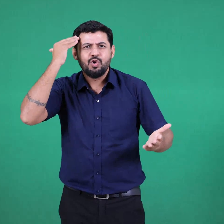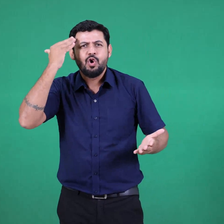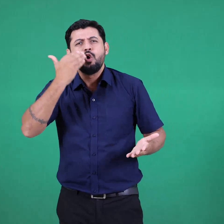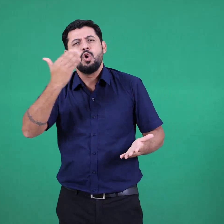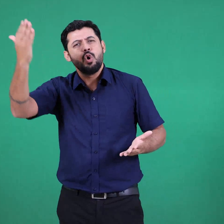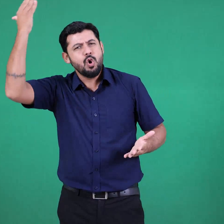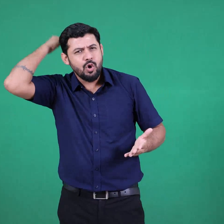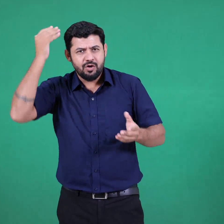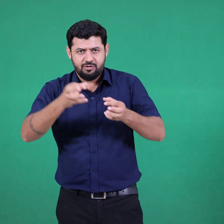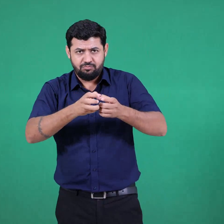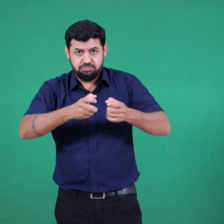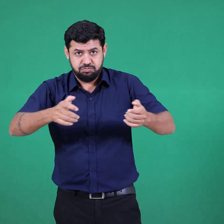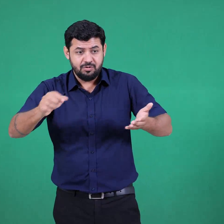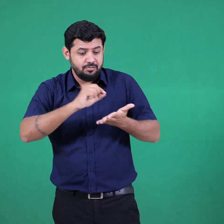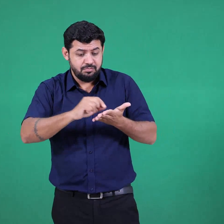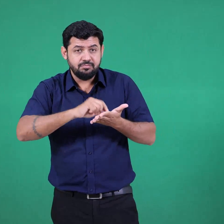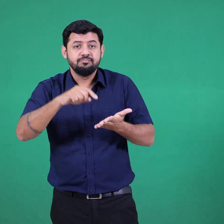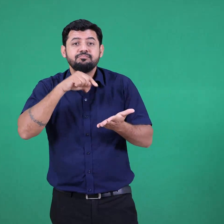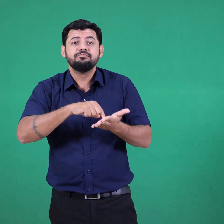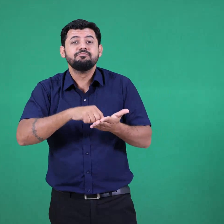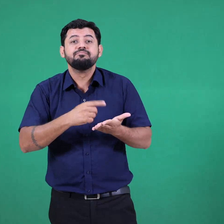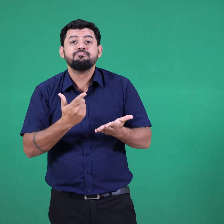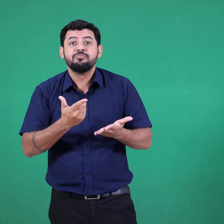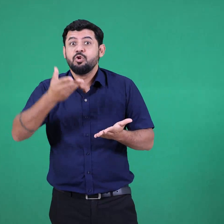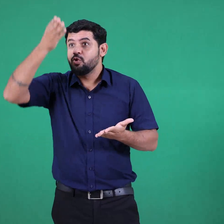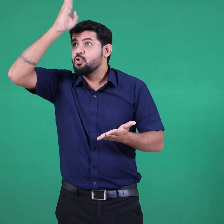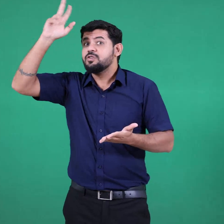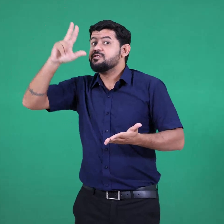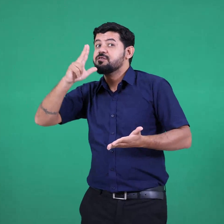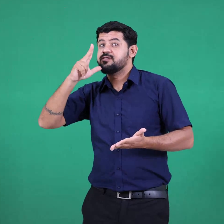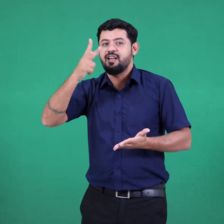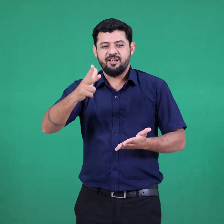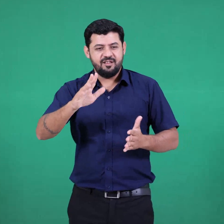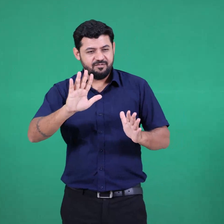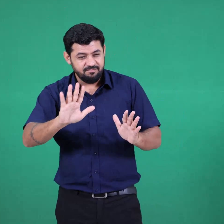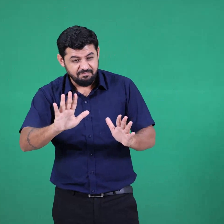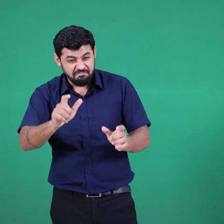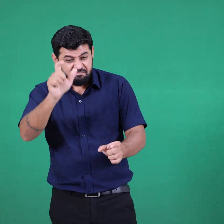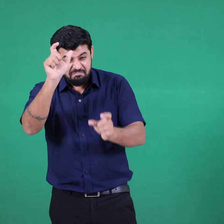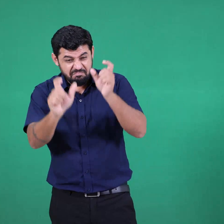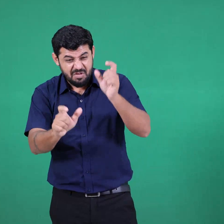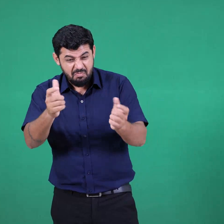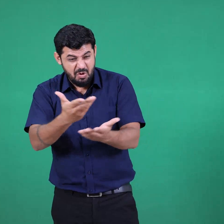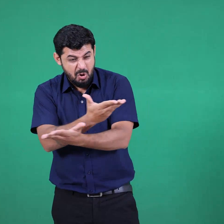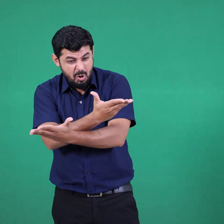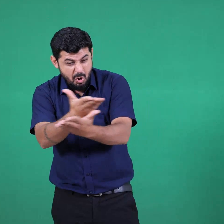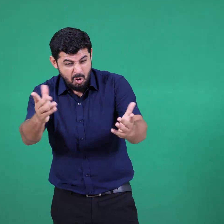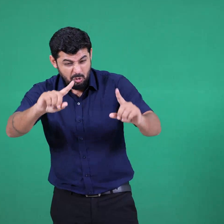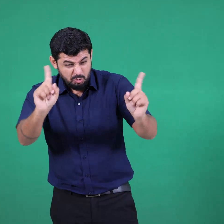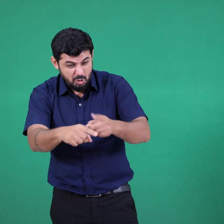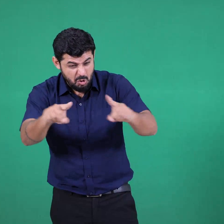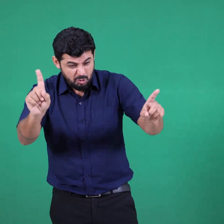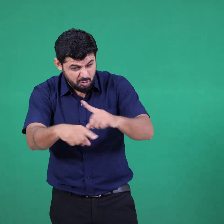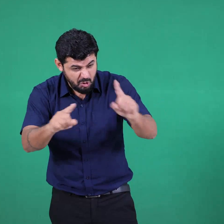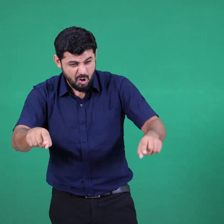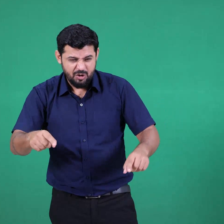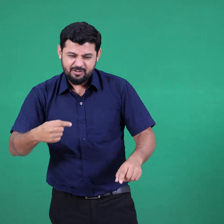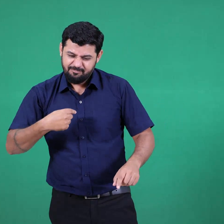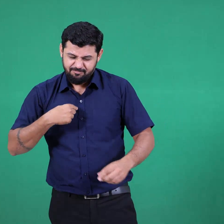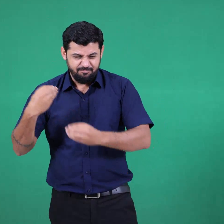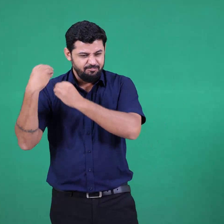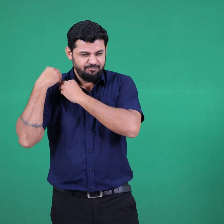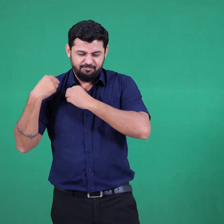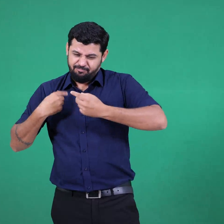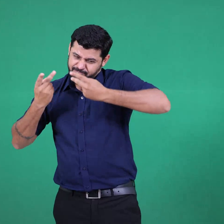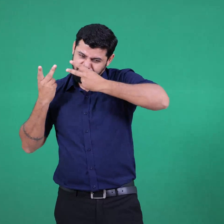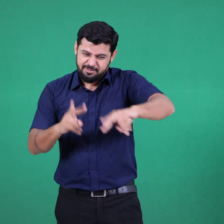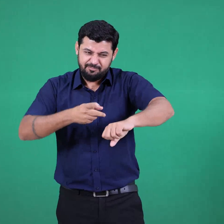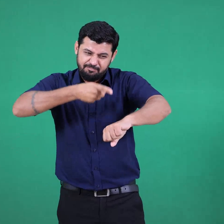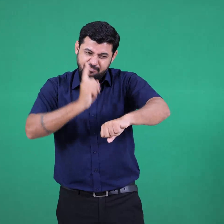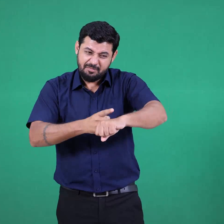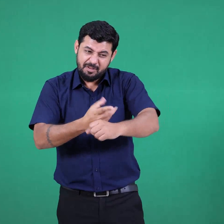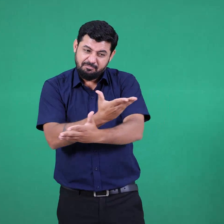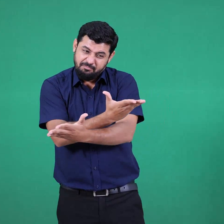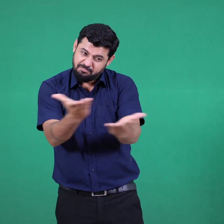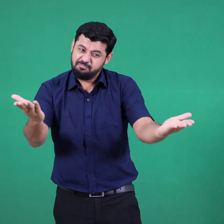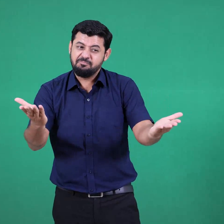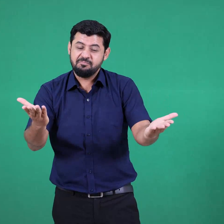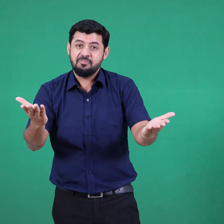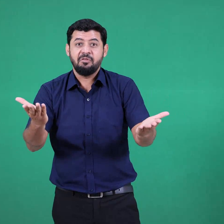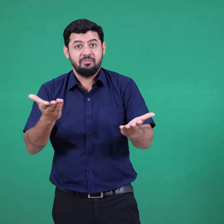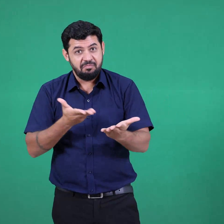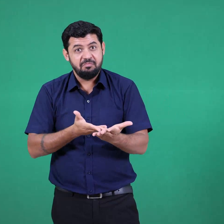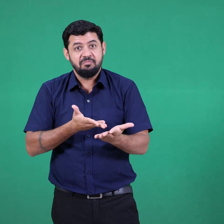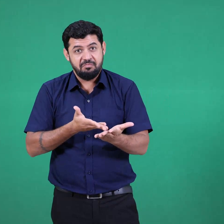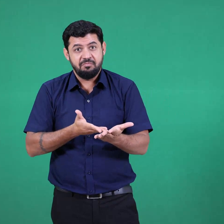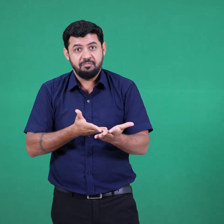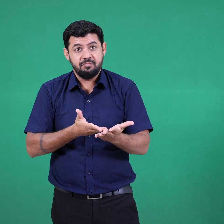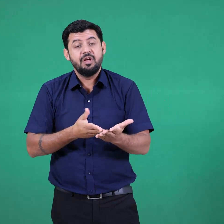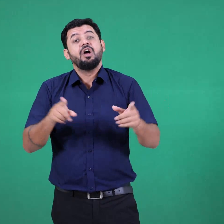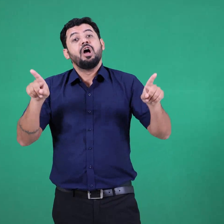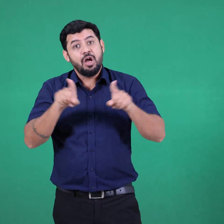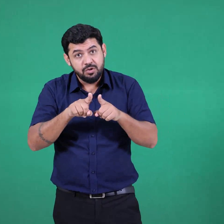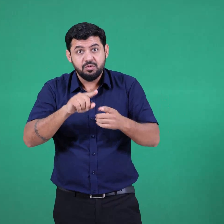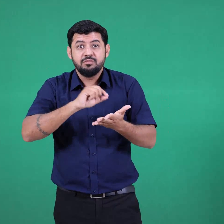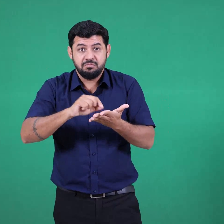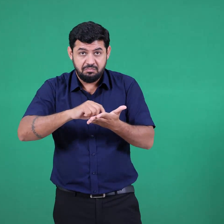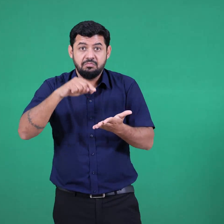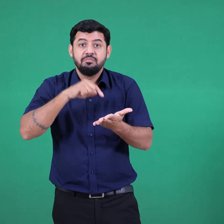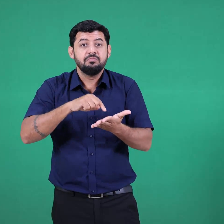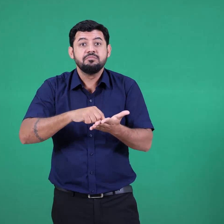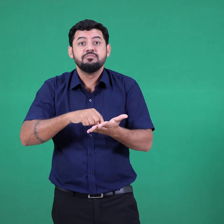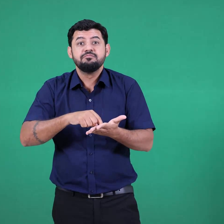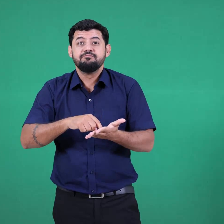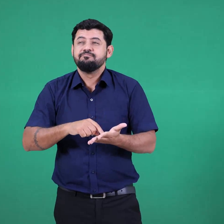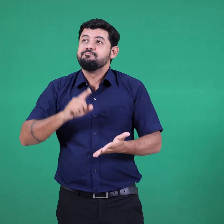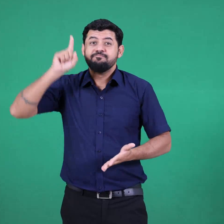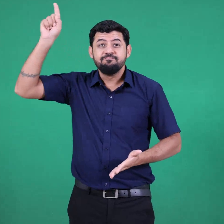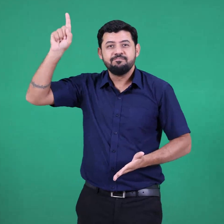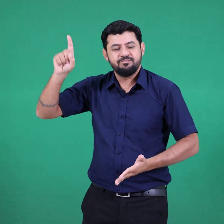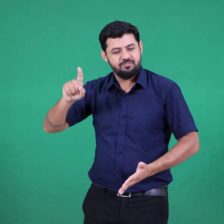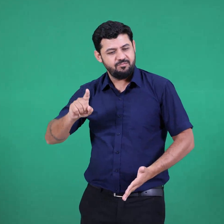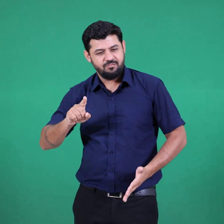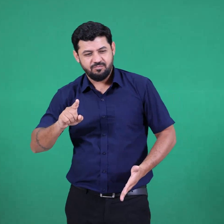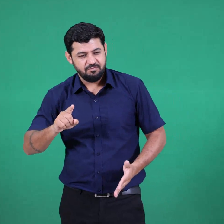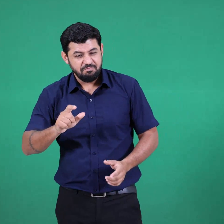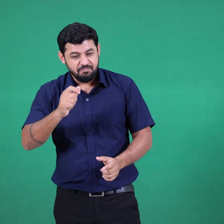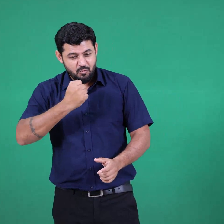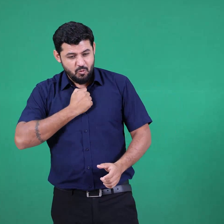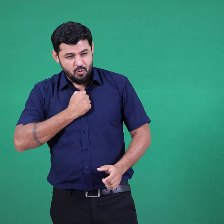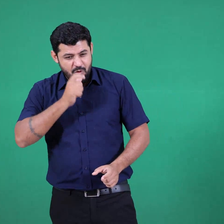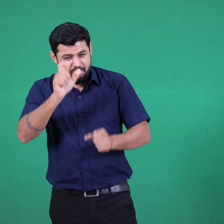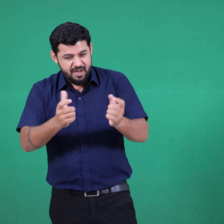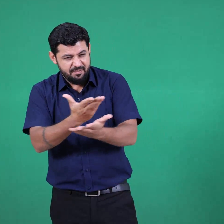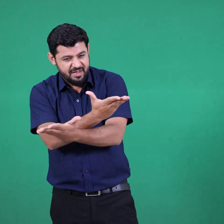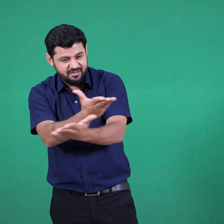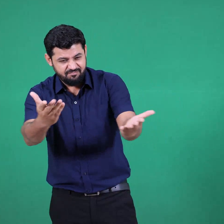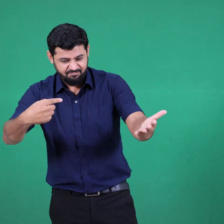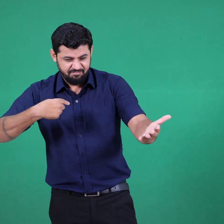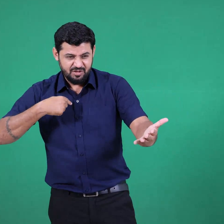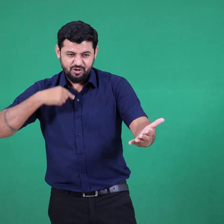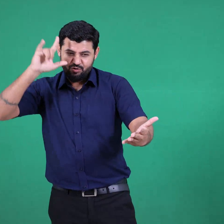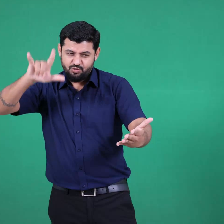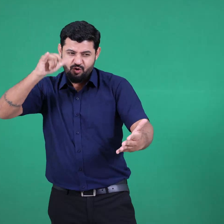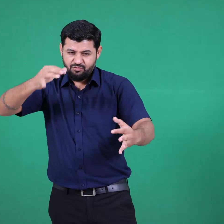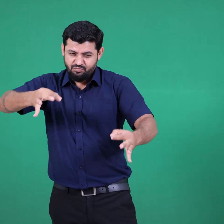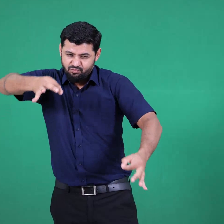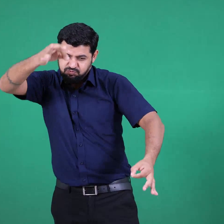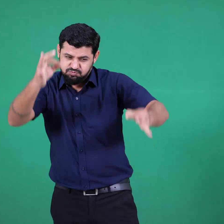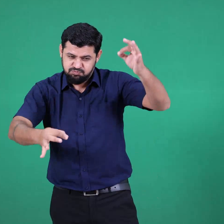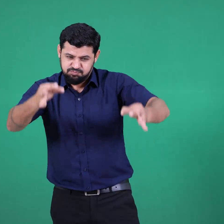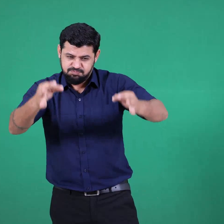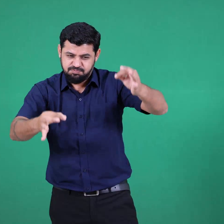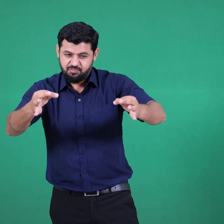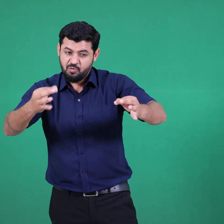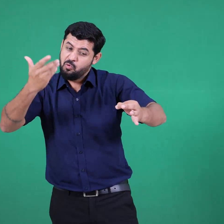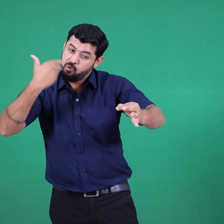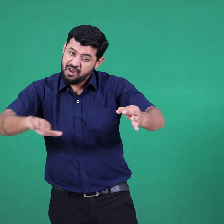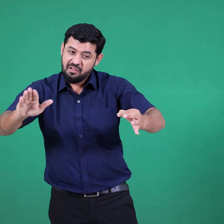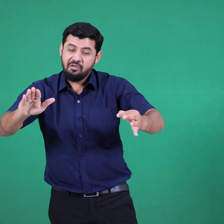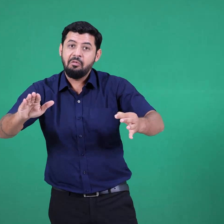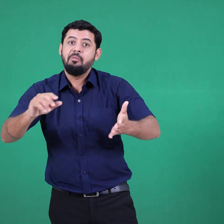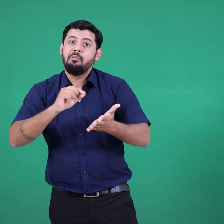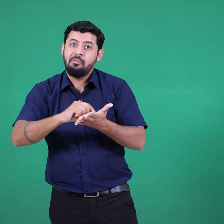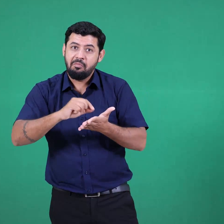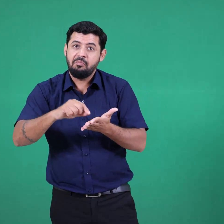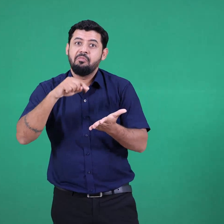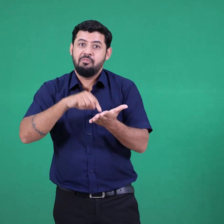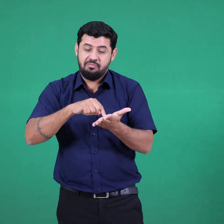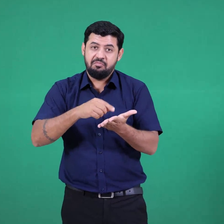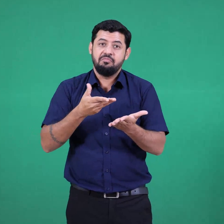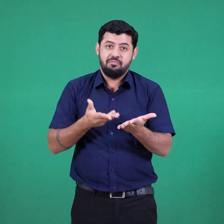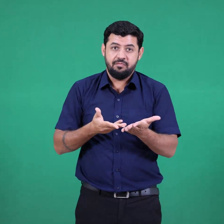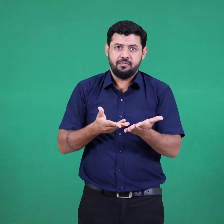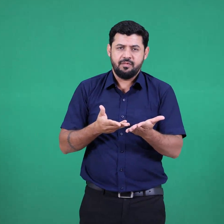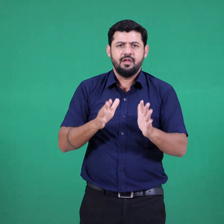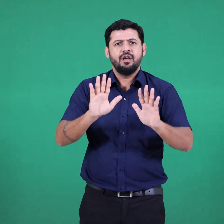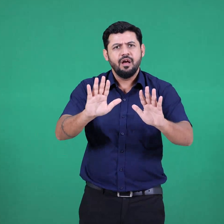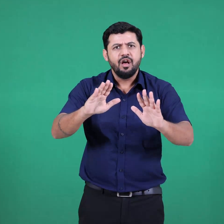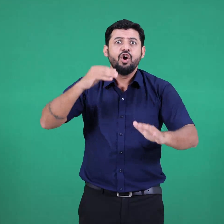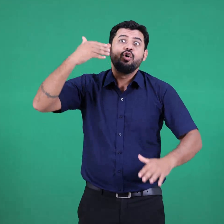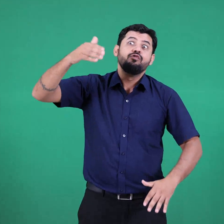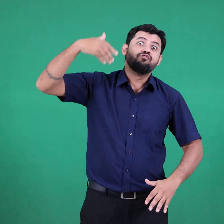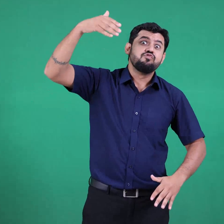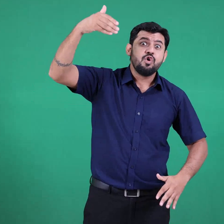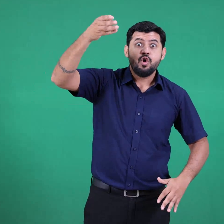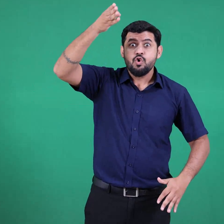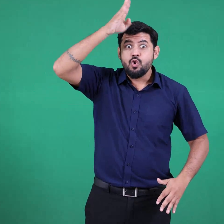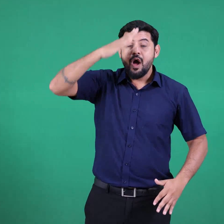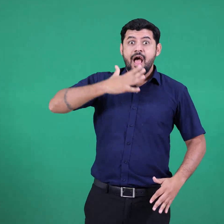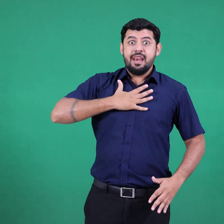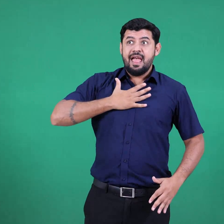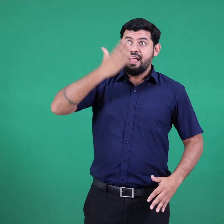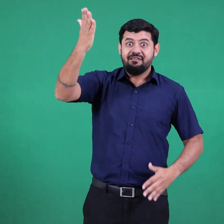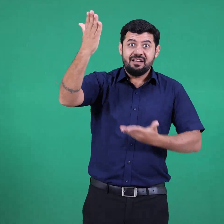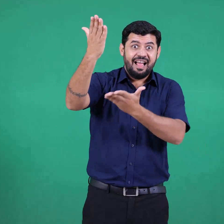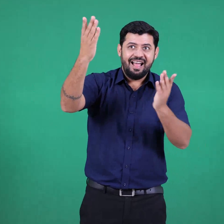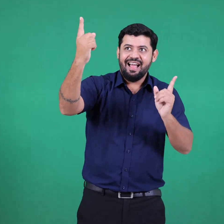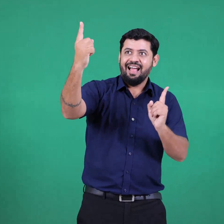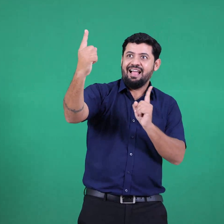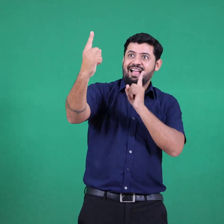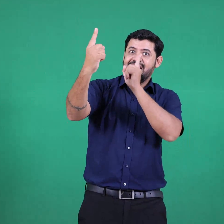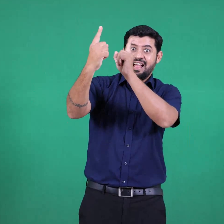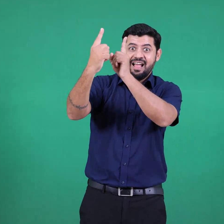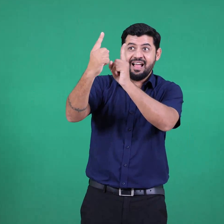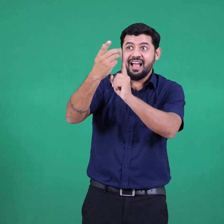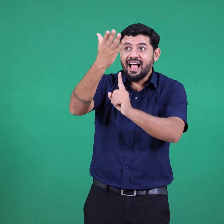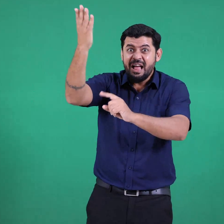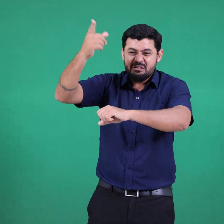For we know Him who said, "Vengeance is Mine; I will repay," and again, "The Lord will judge His people."